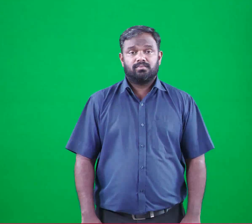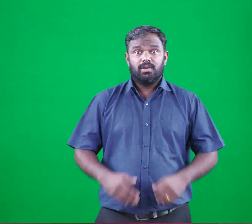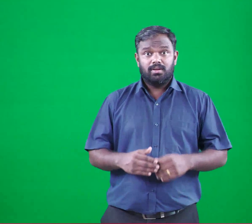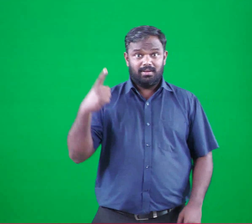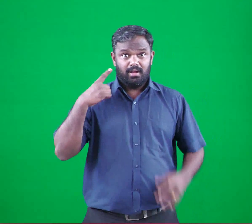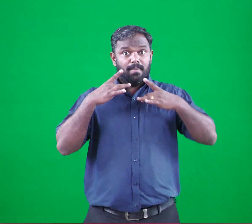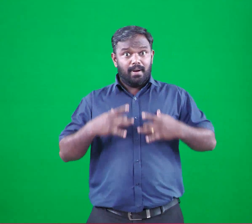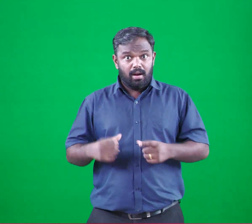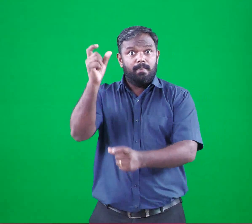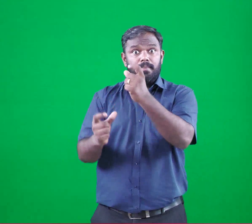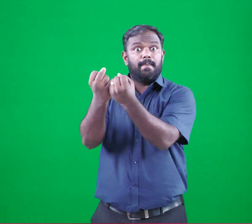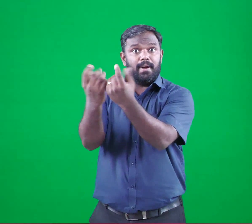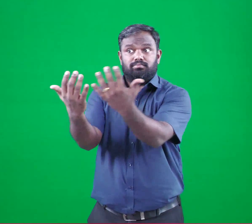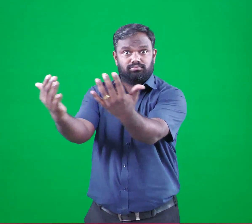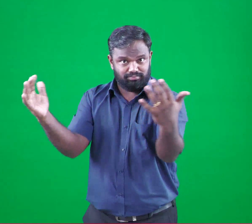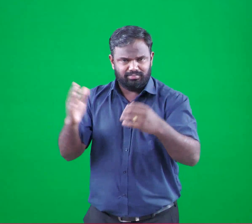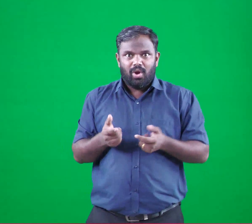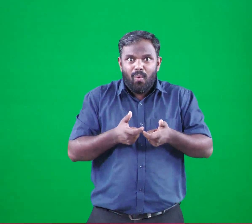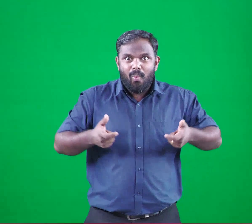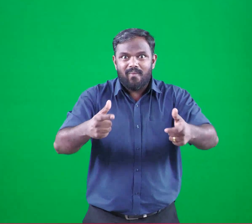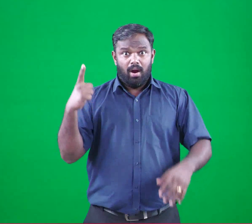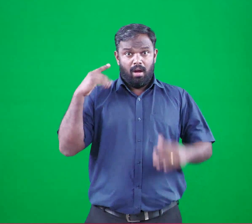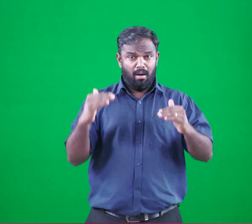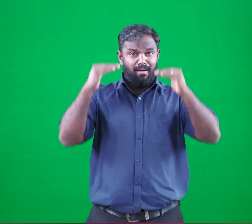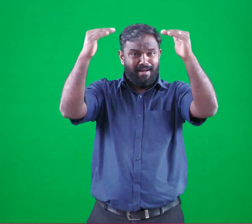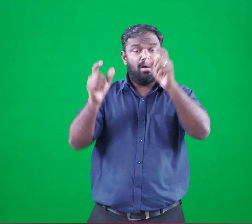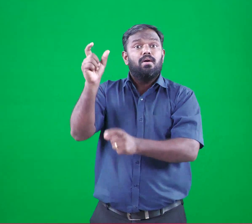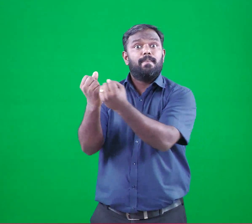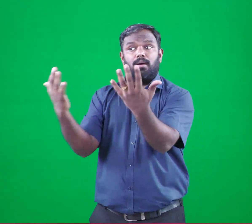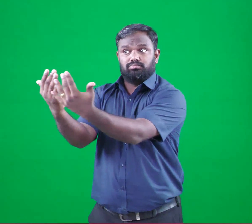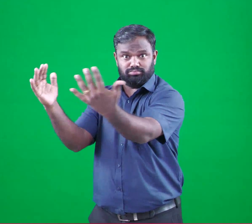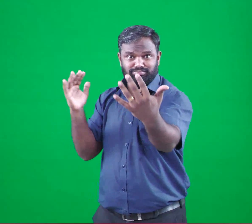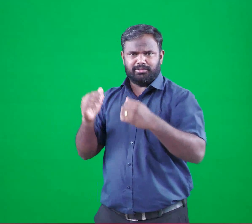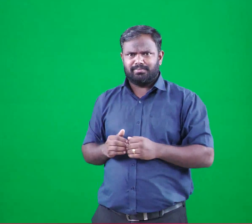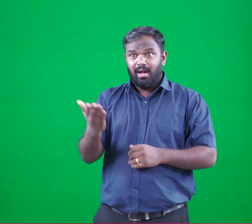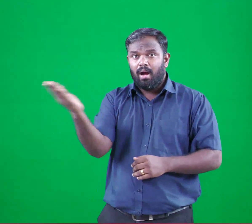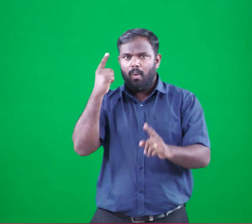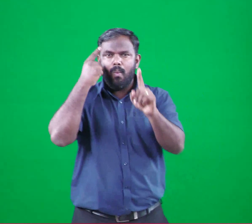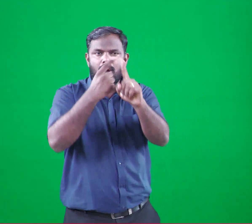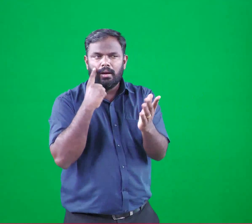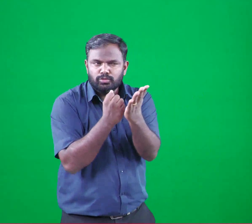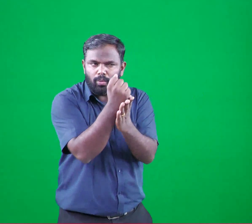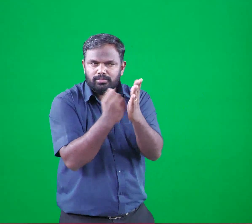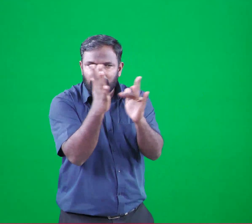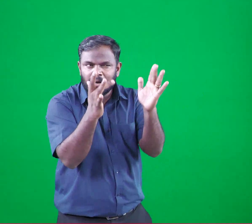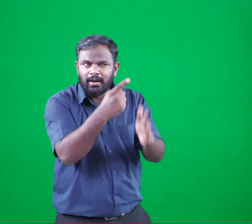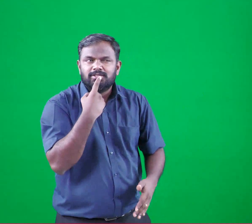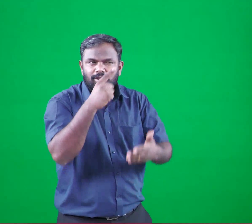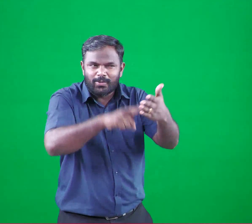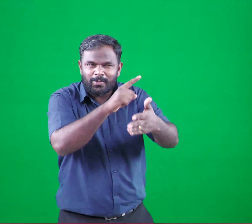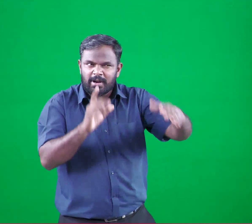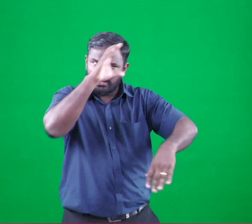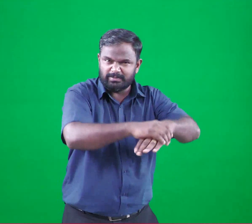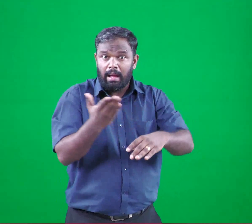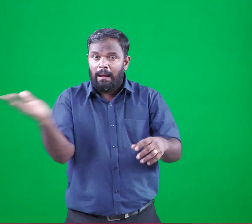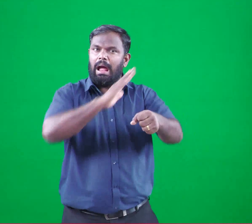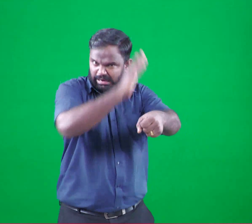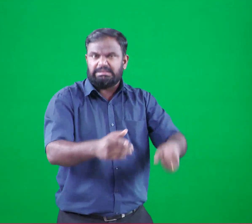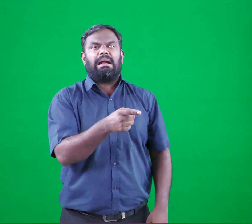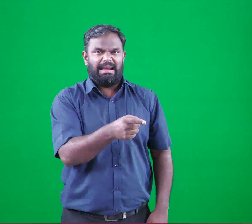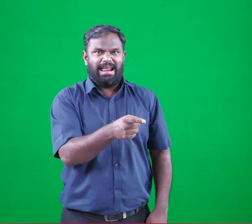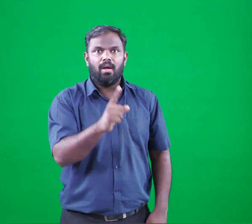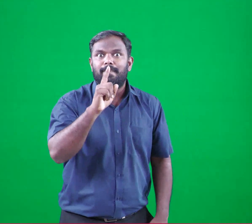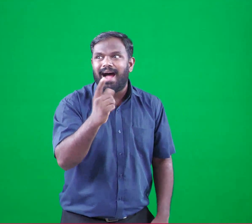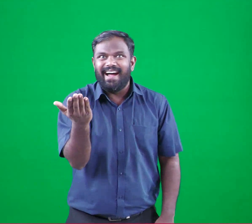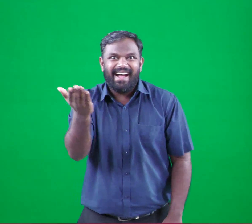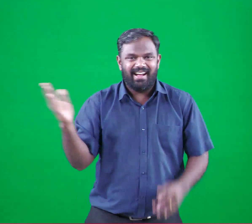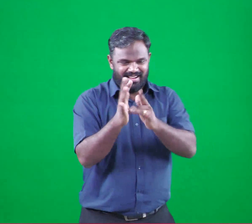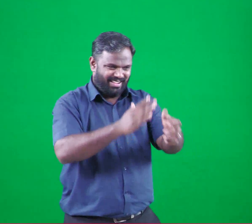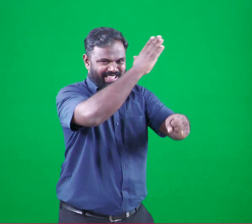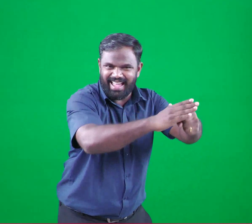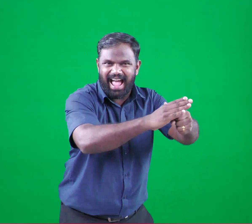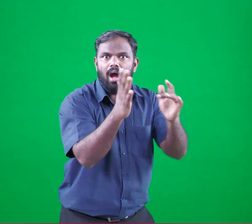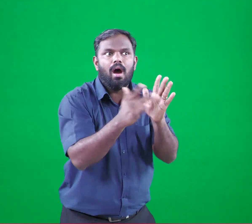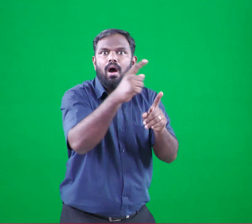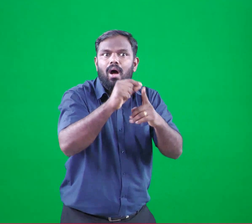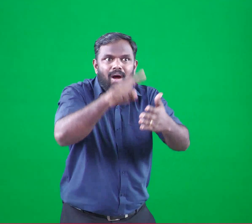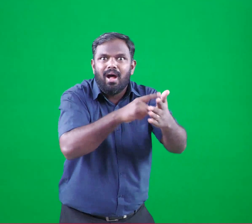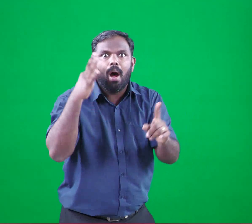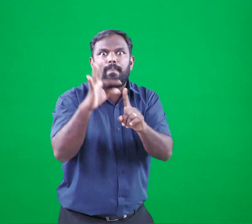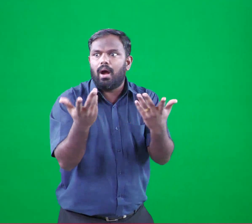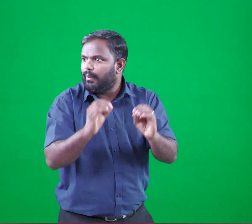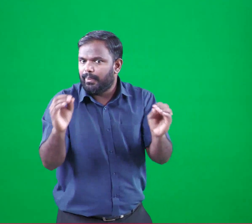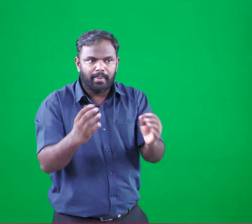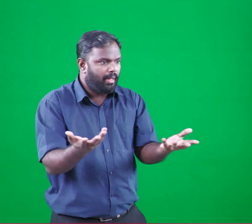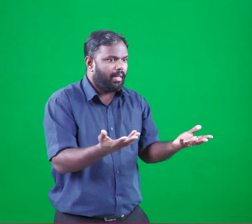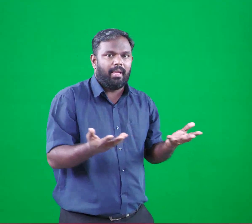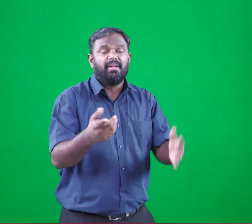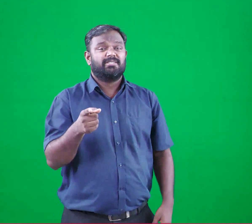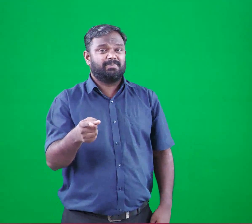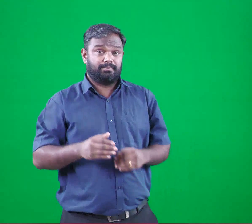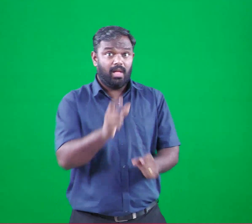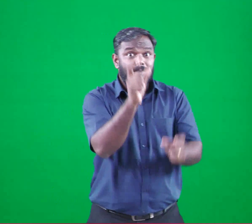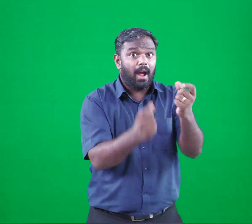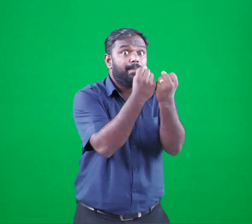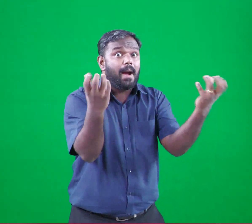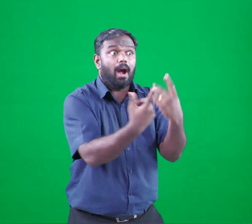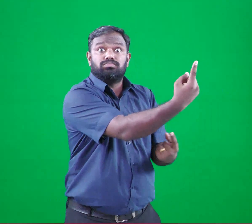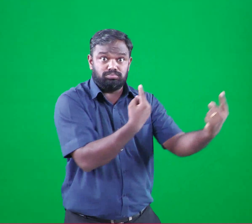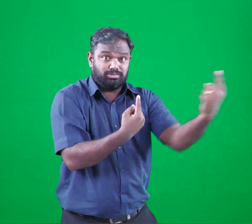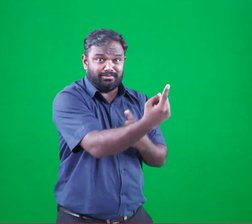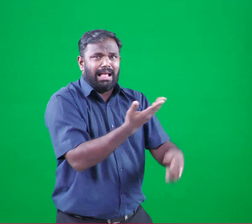Now the chief priests and the whole Sanhedrin were seeking testimony against Jesus to put Him to death, but they did not find any.